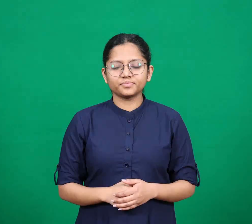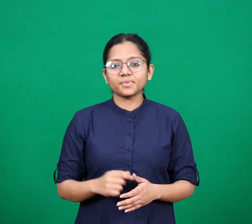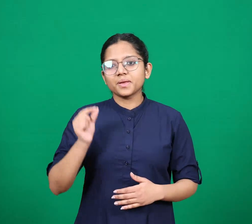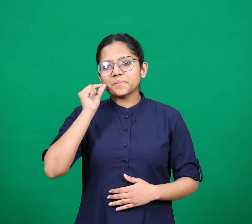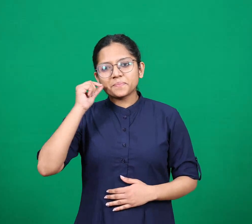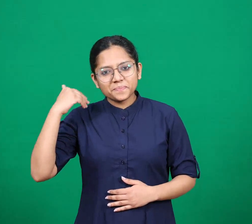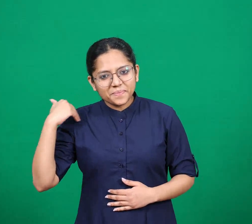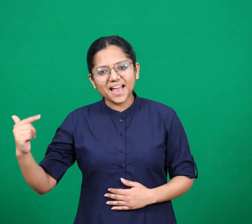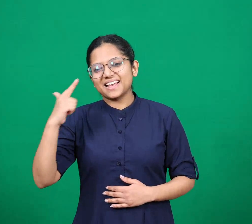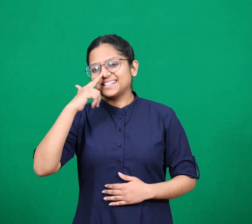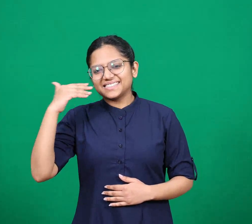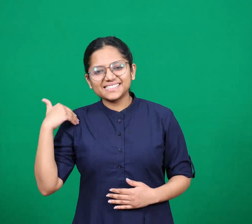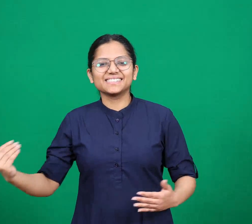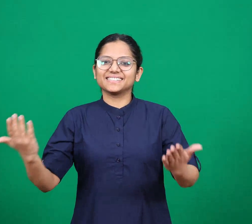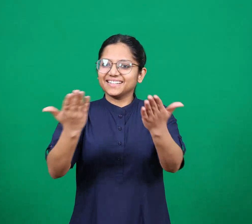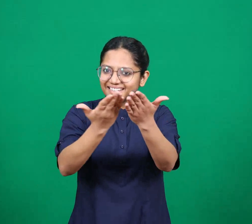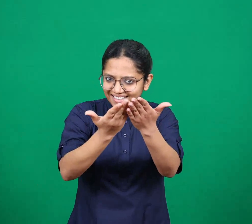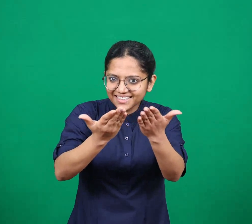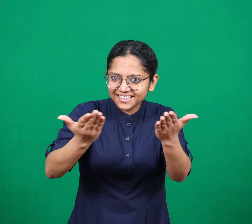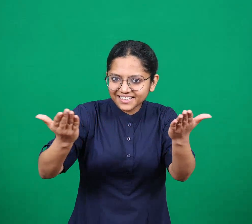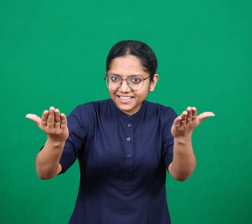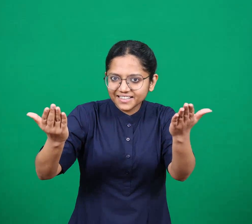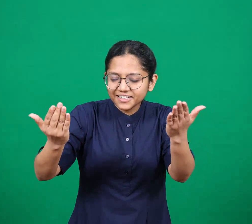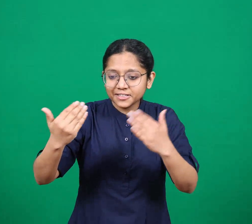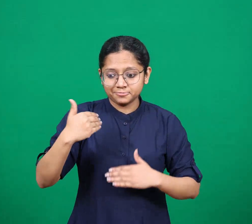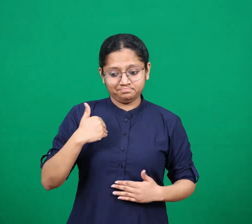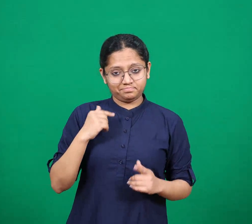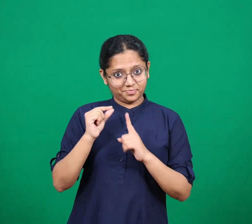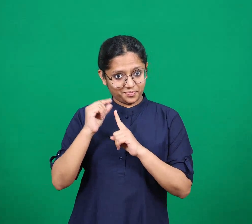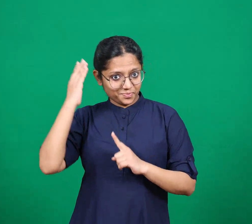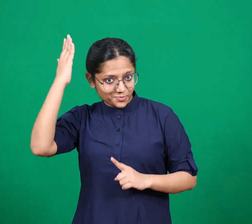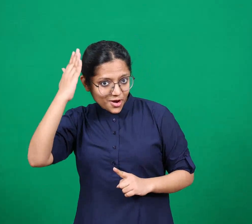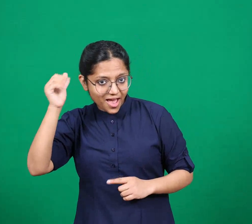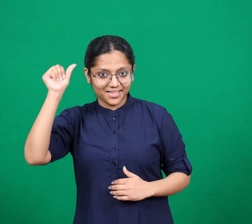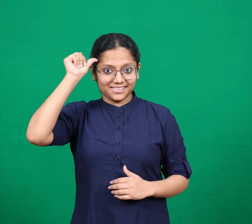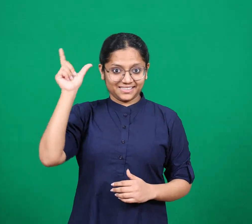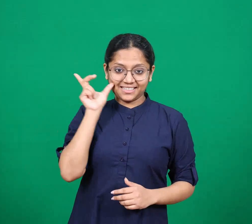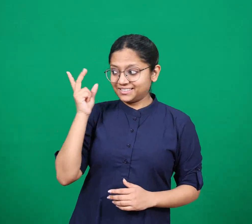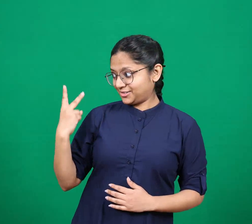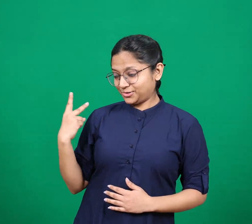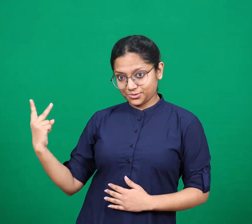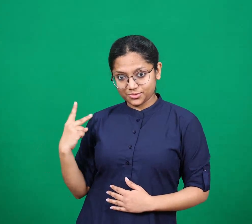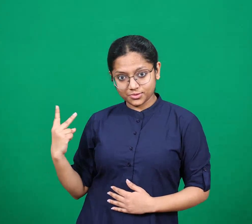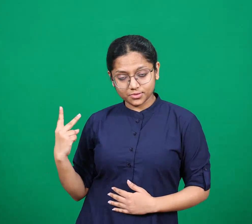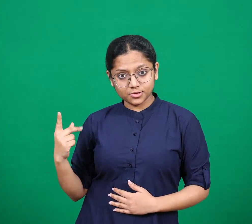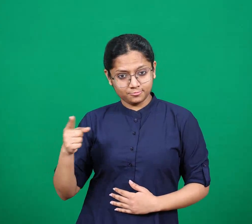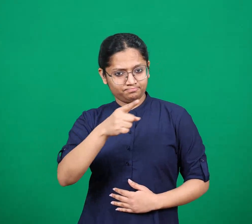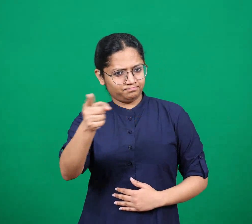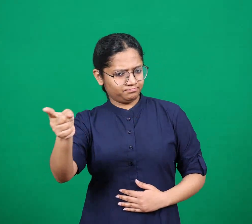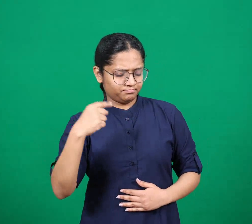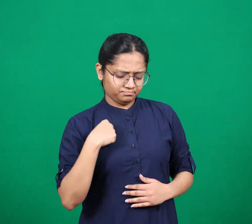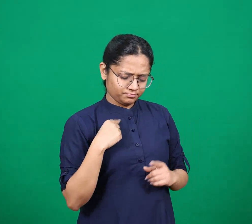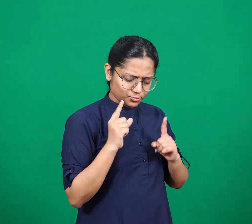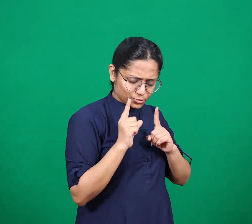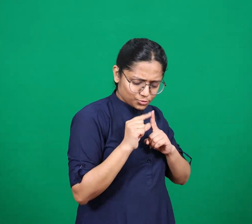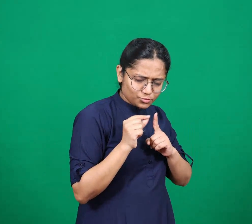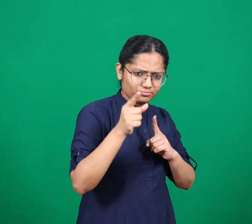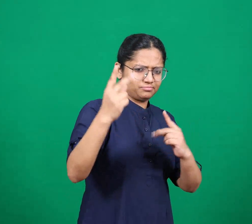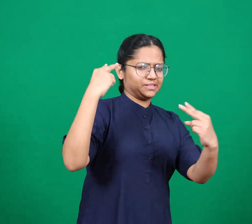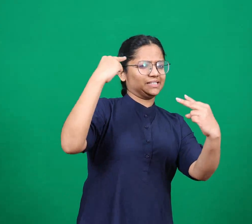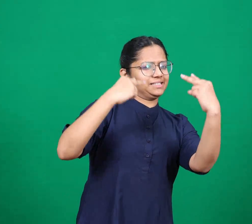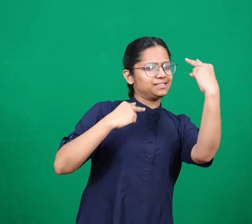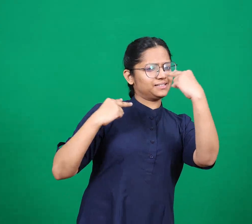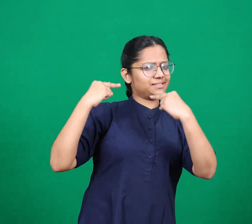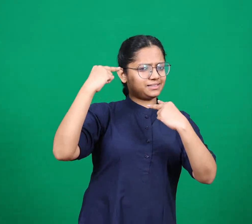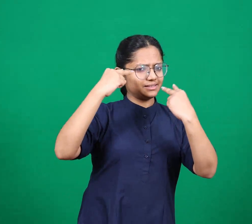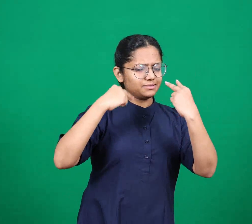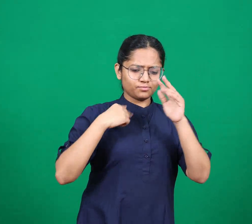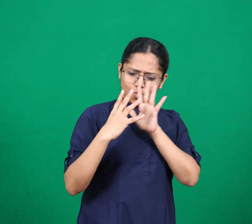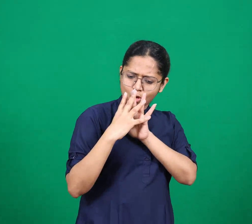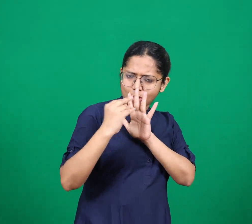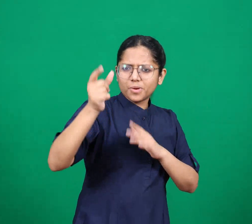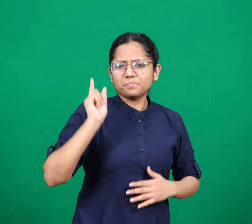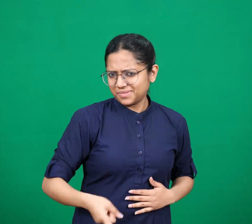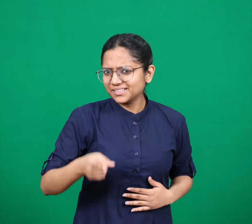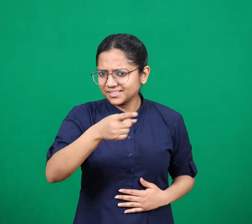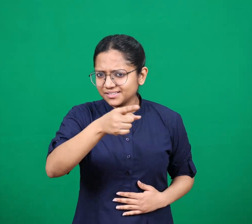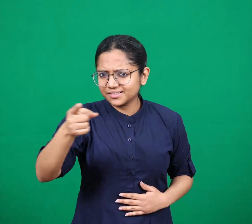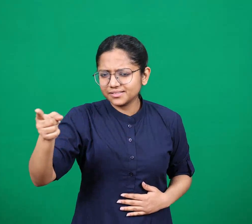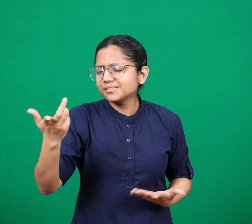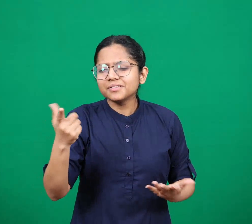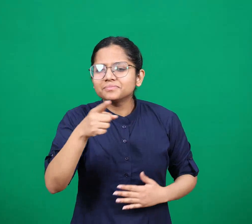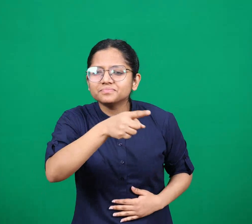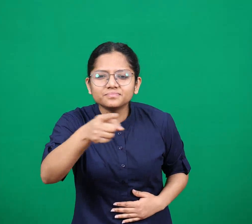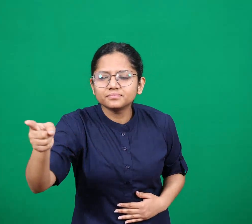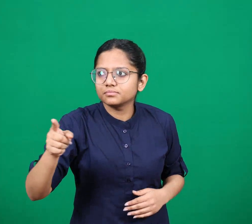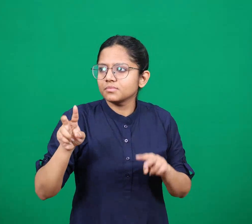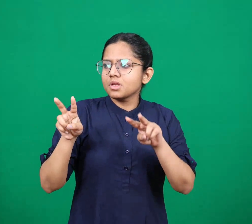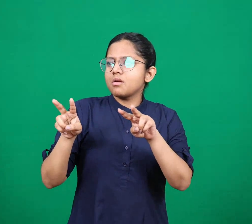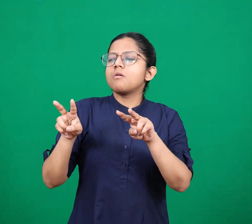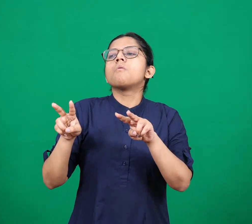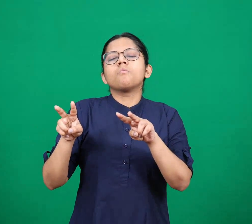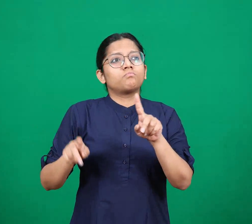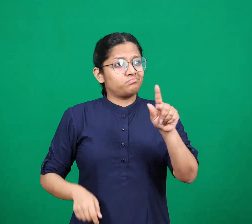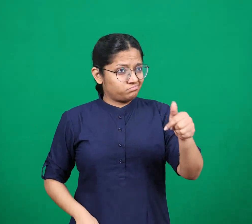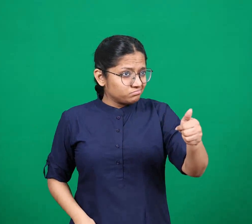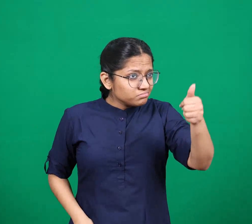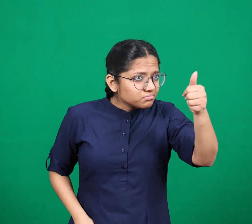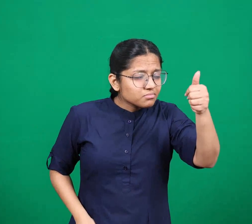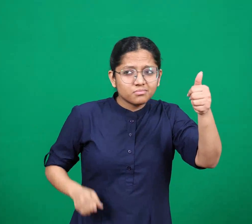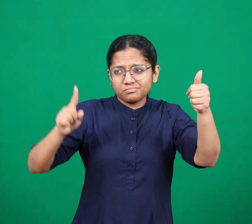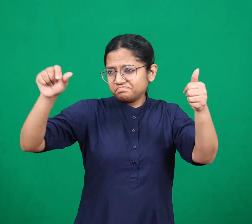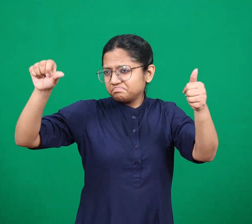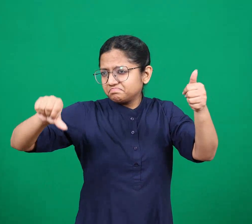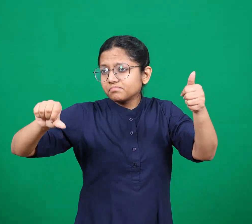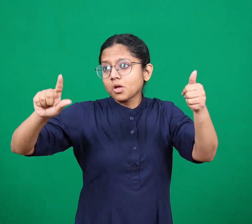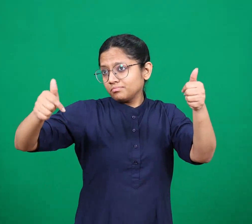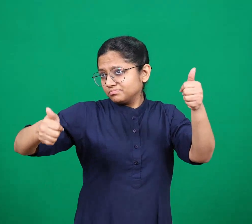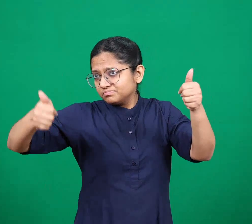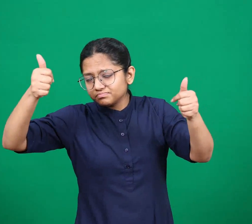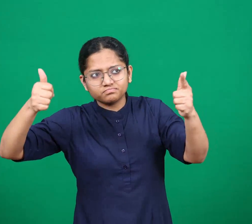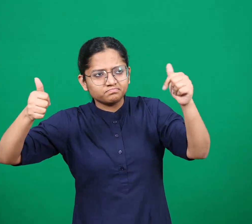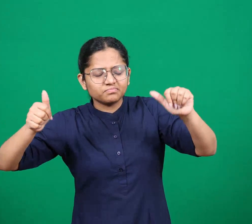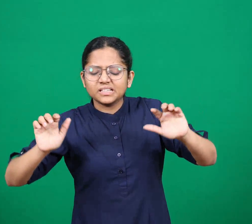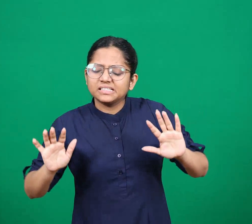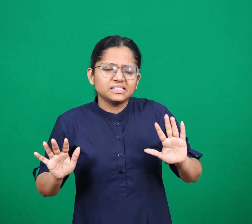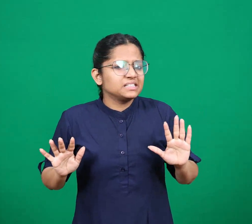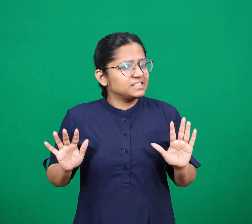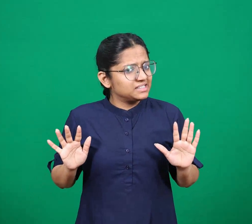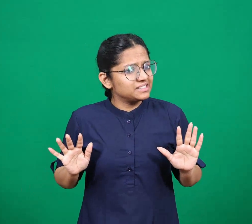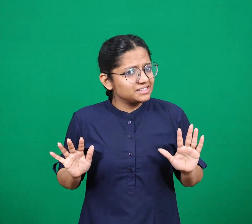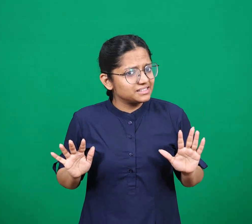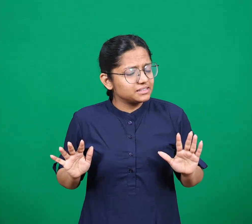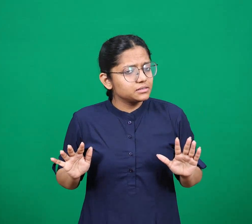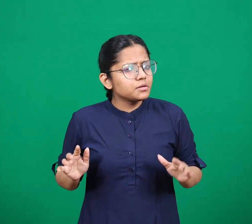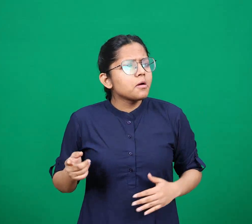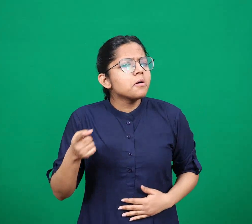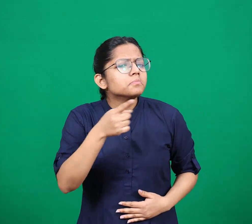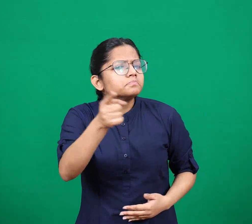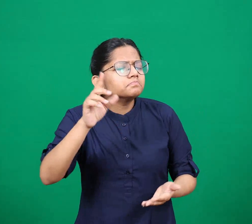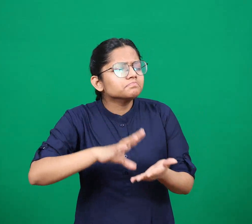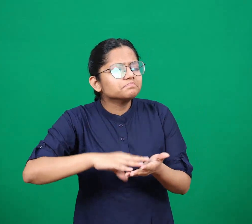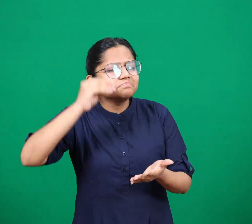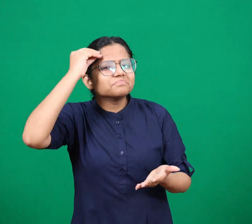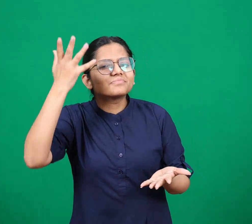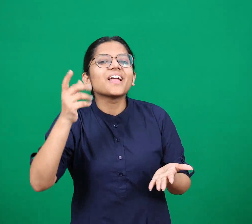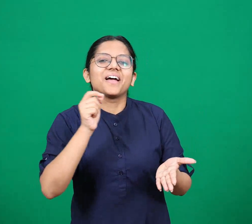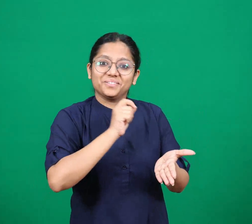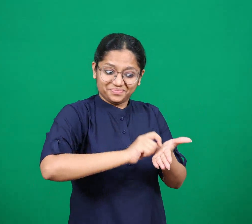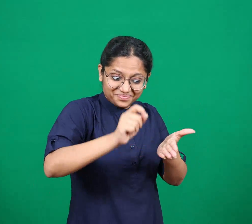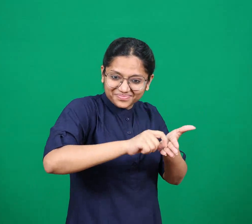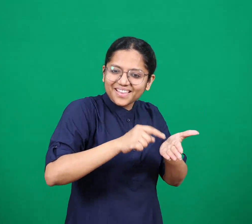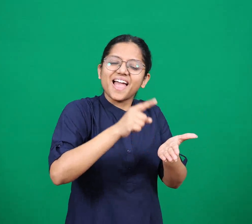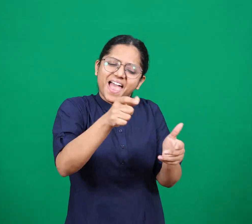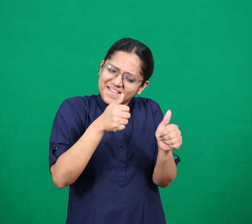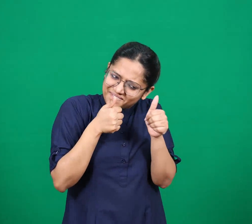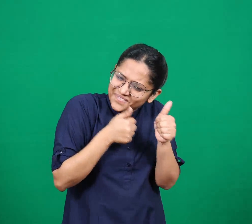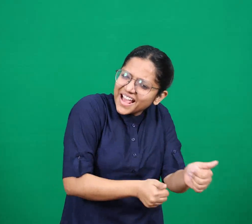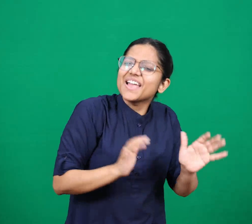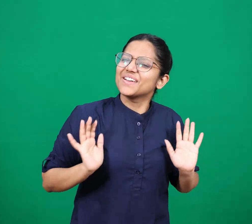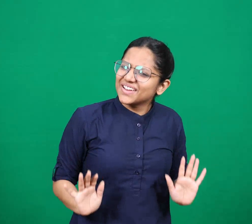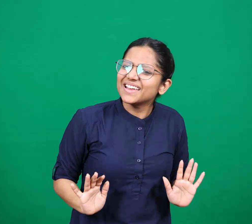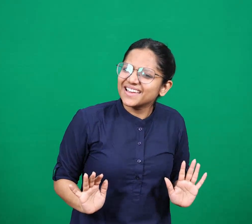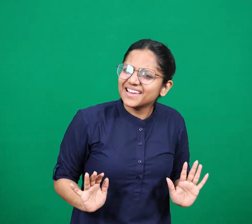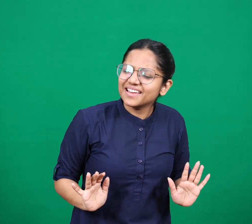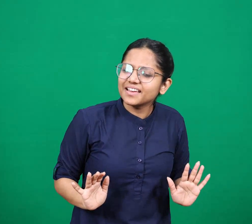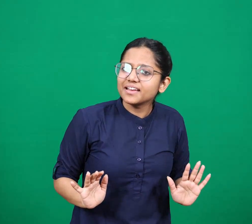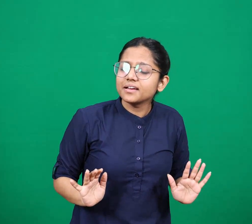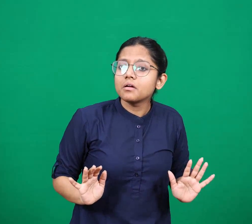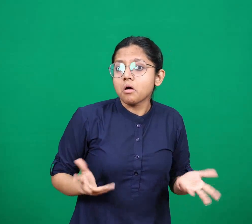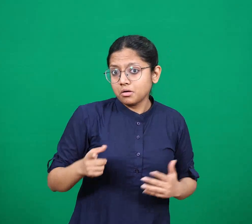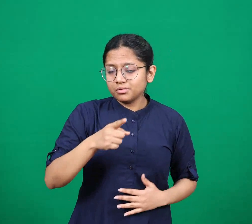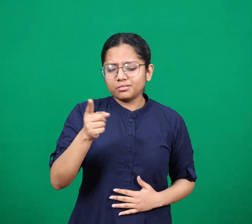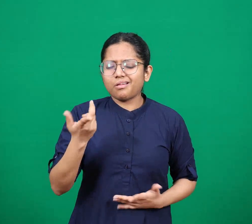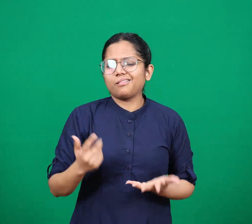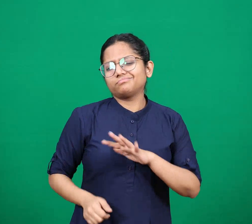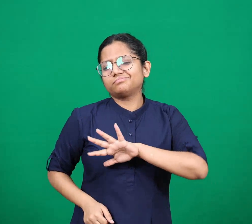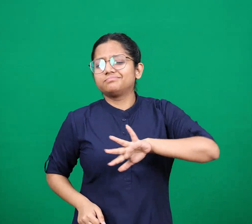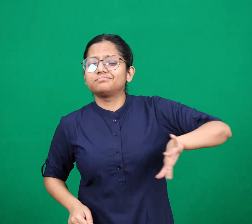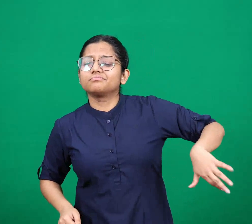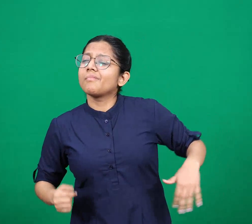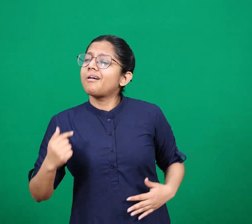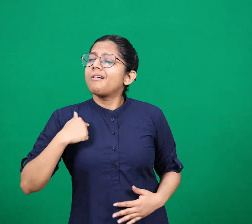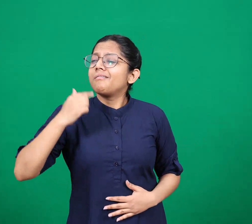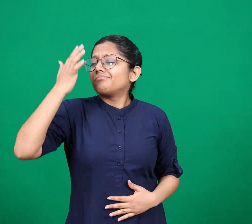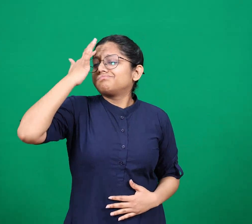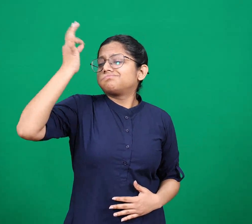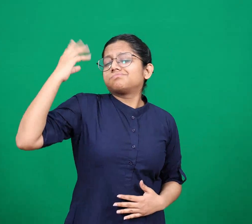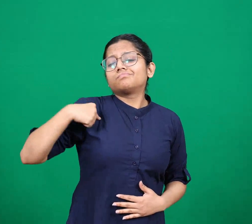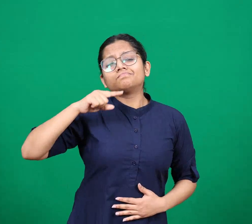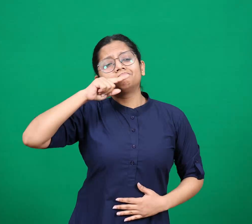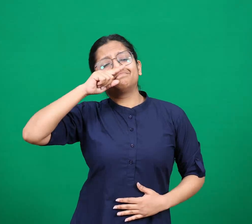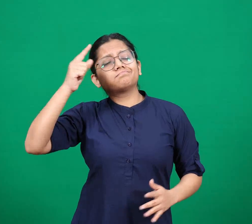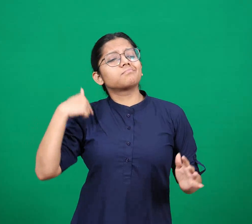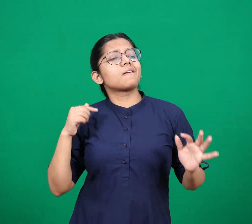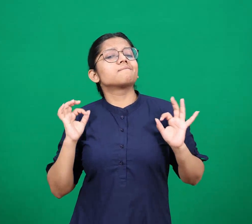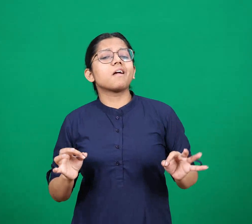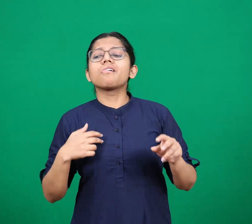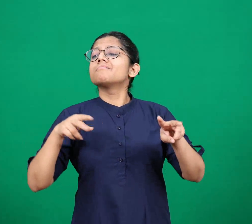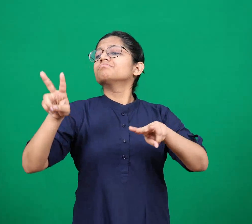Brothers, I have applied these things to myself and Apollos for your benefit, so that you may learn from us not to go beyond what is written.